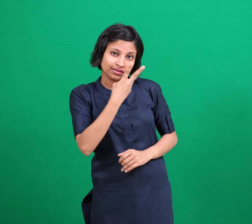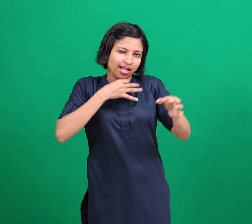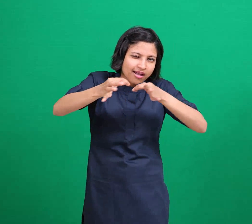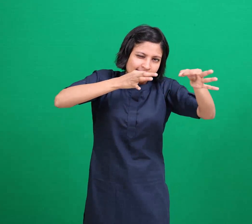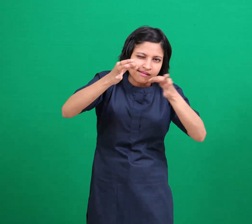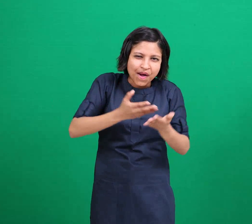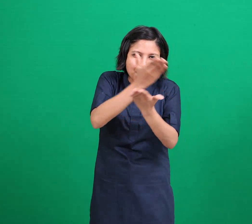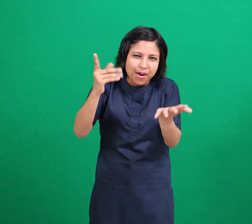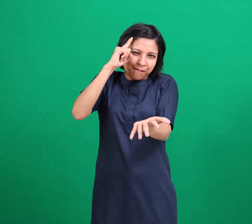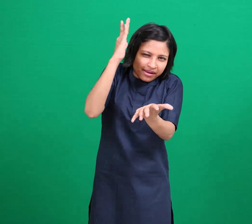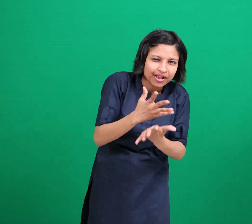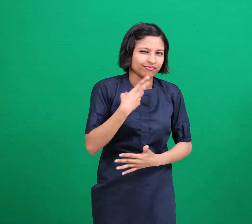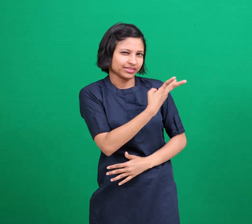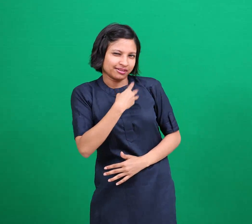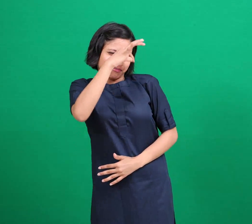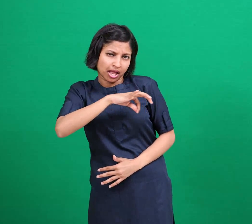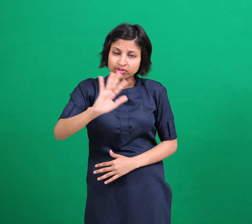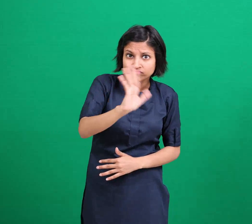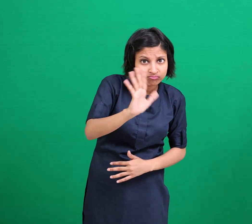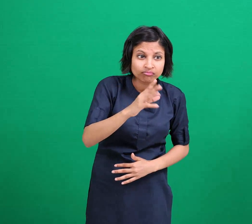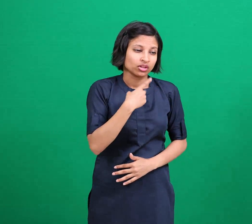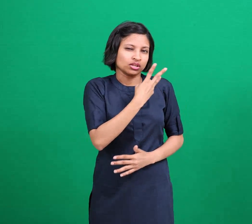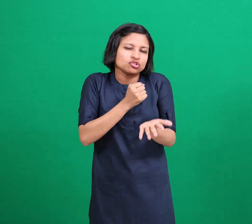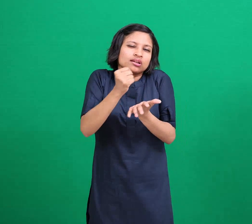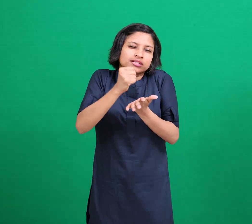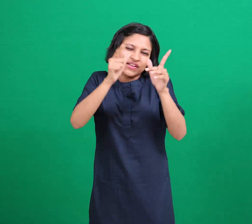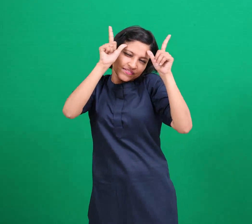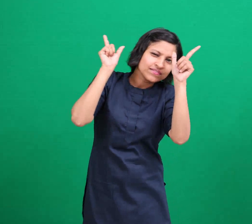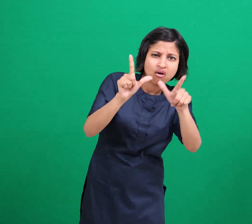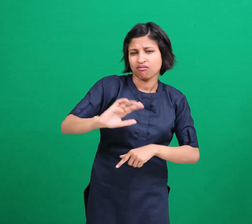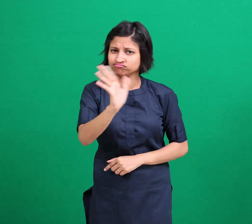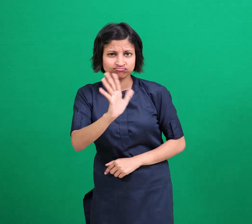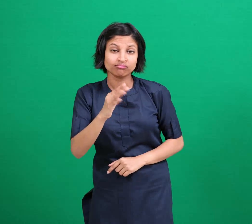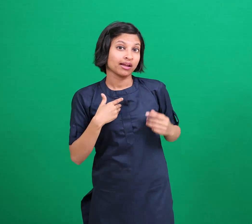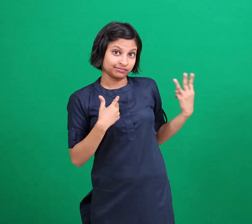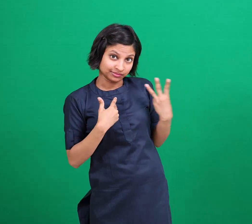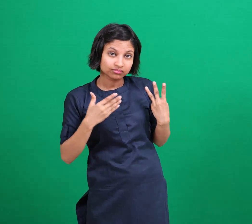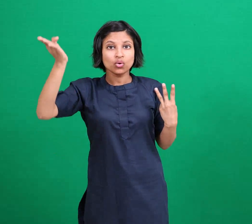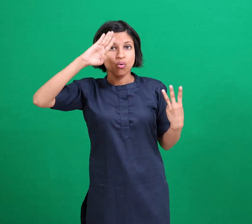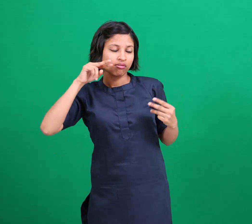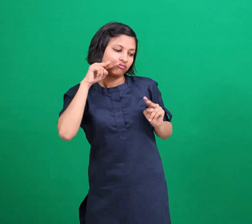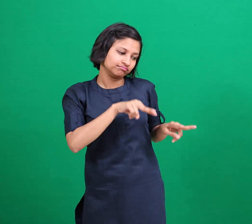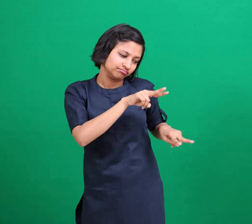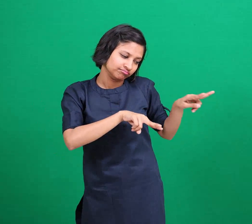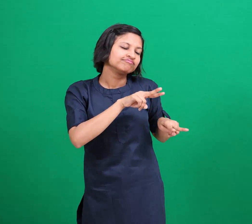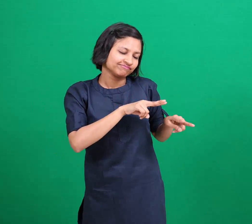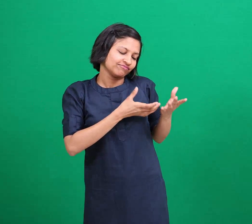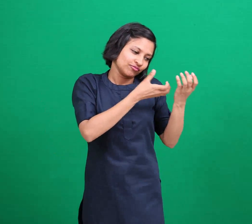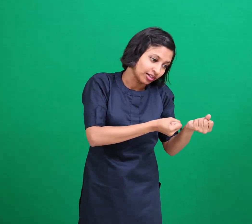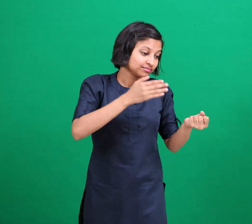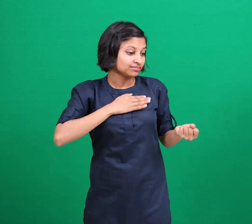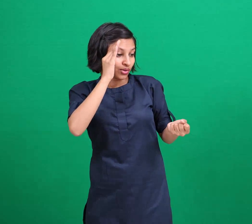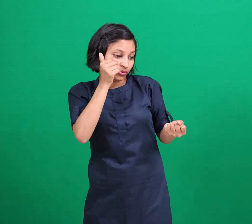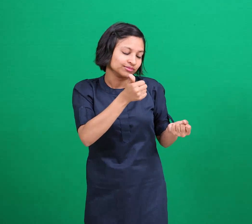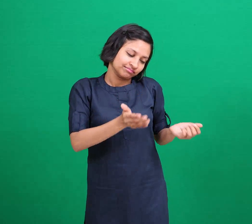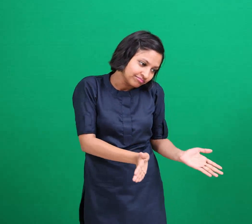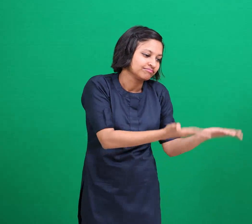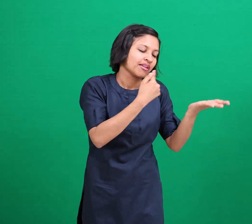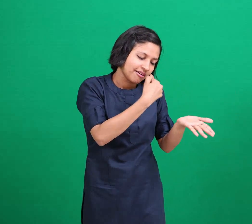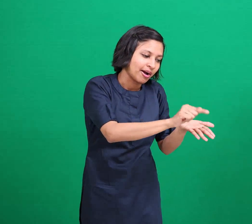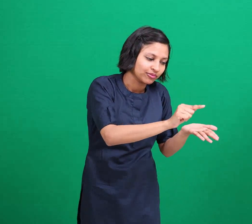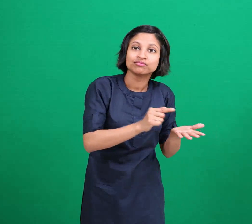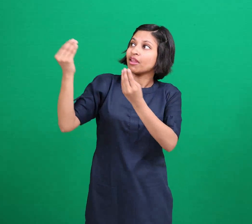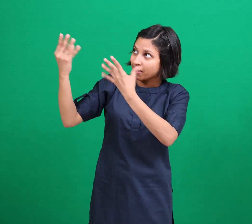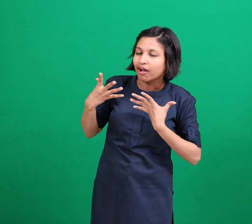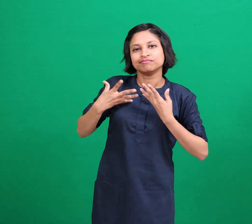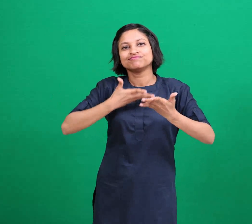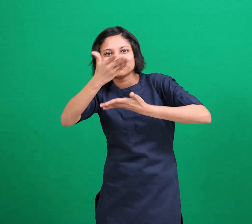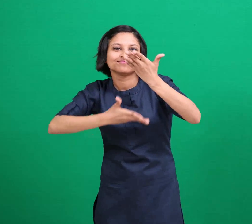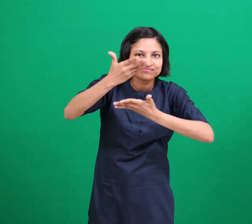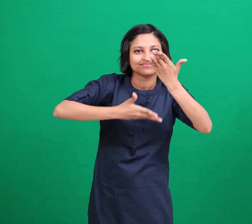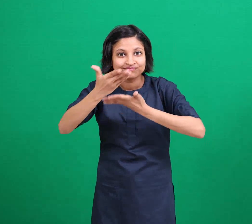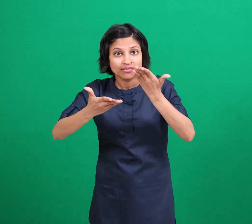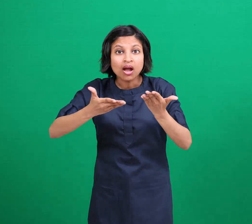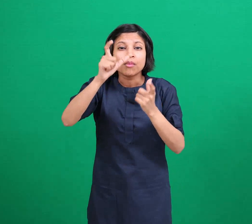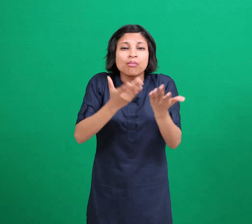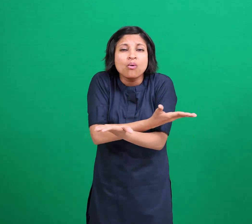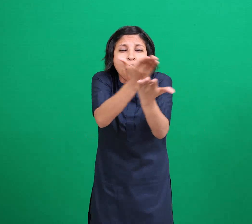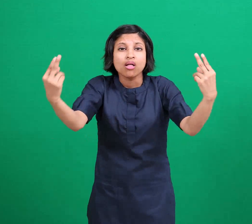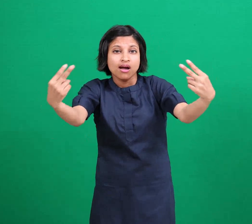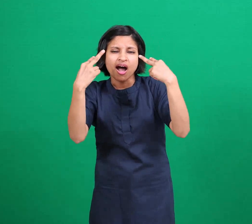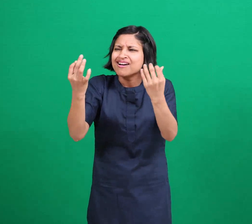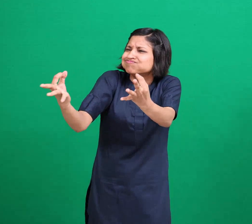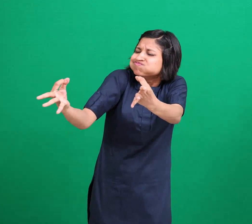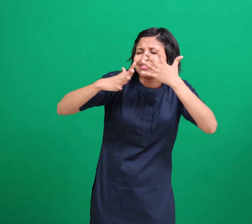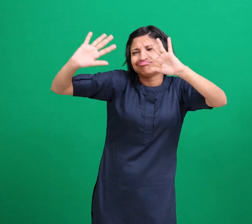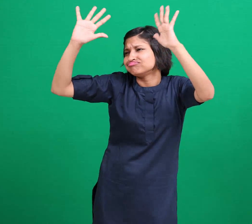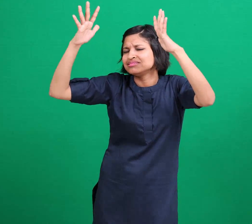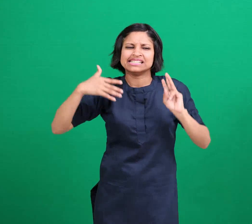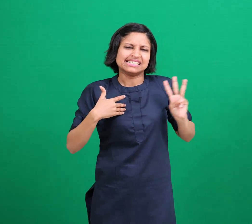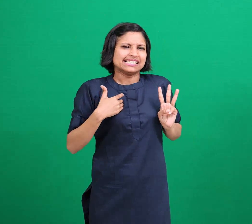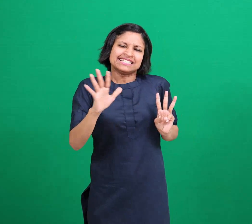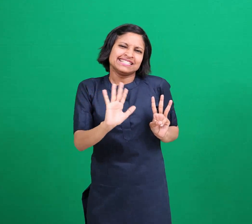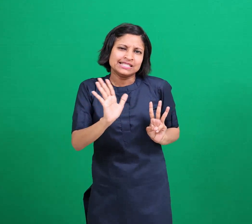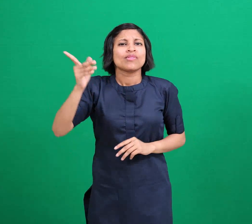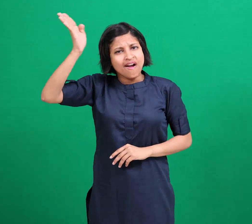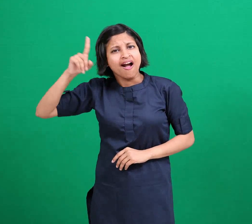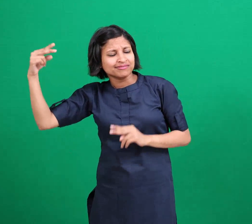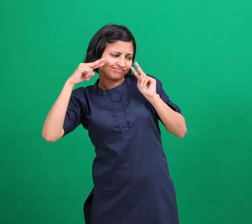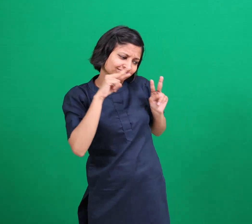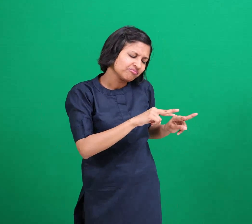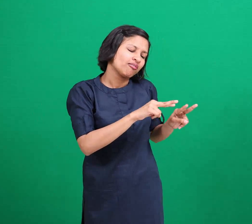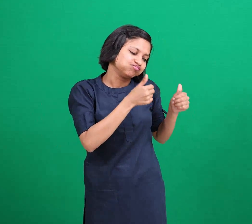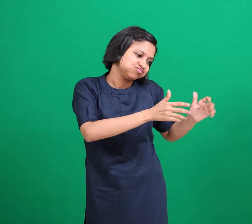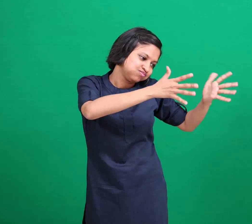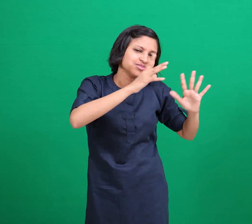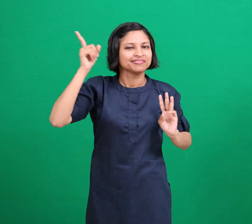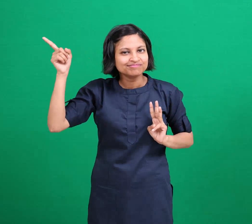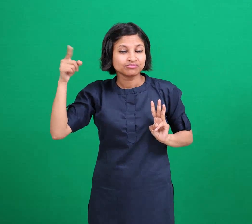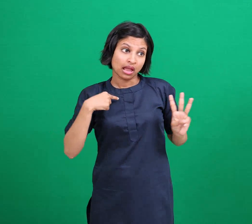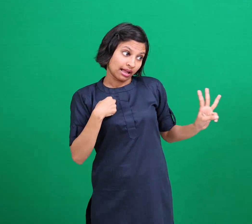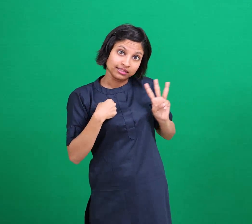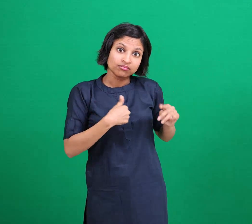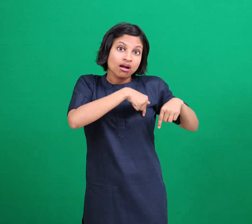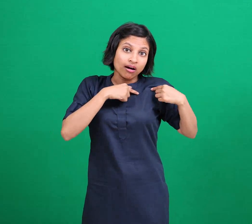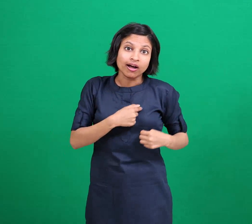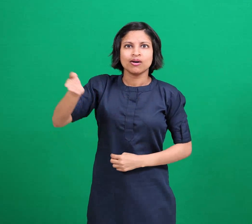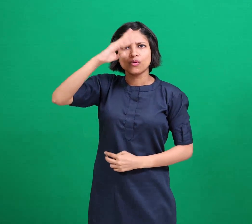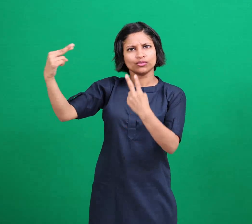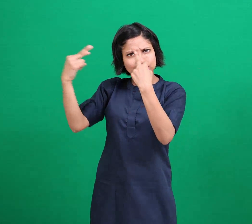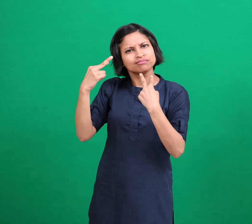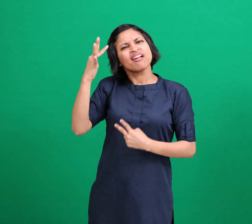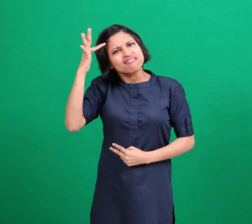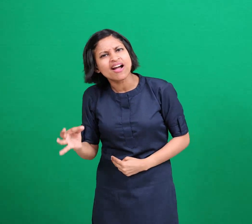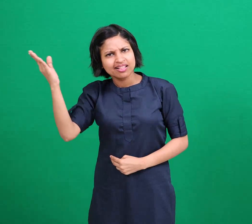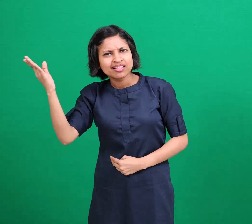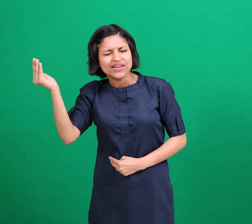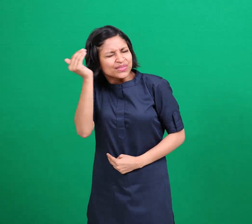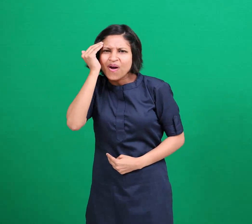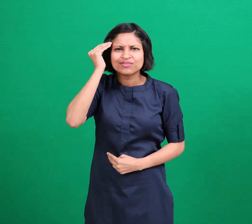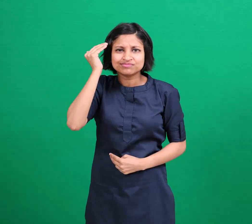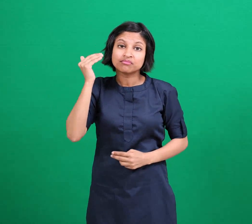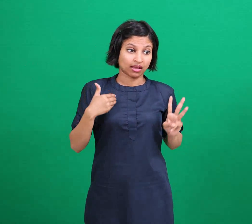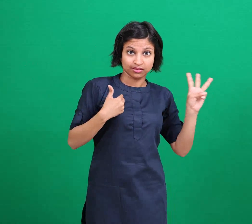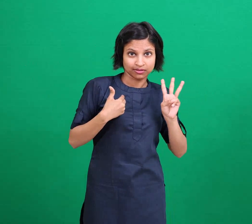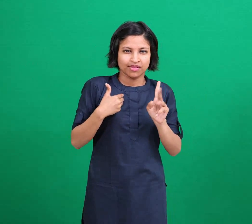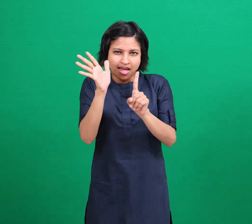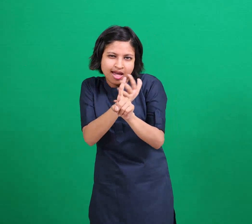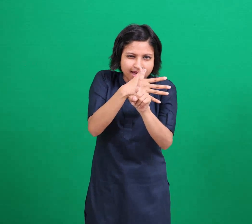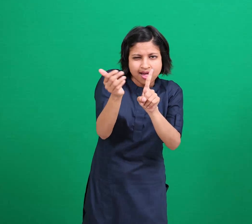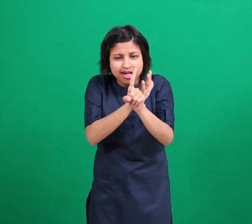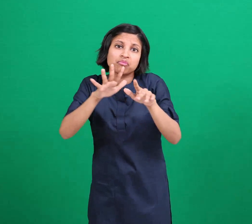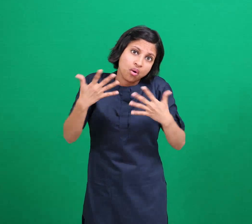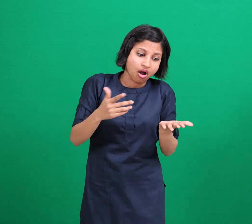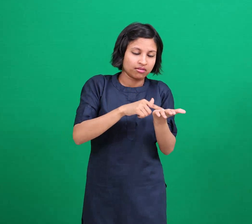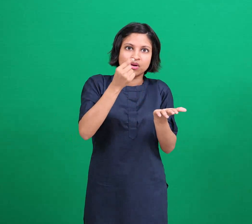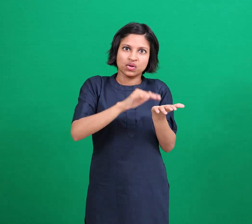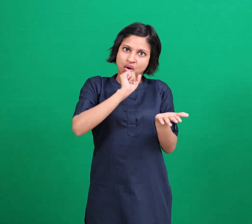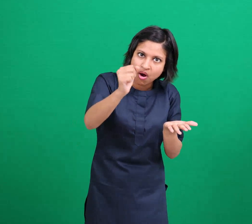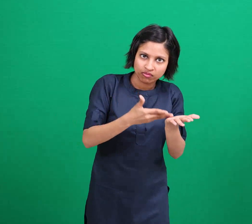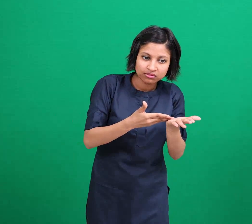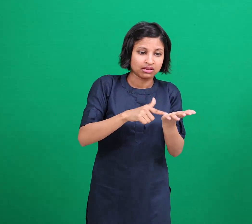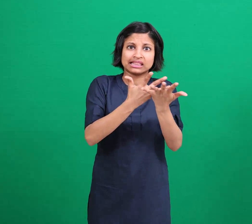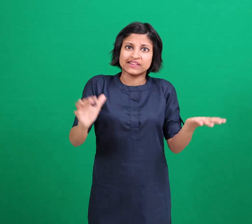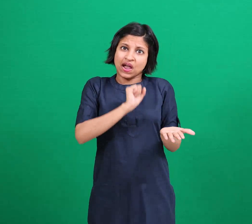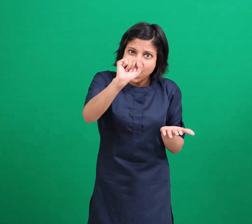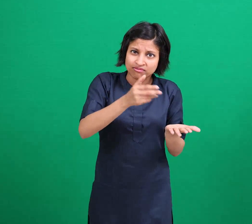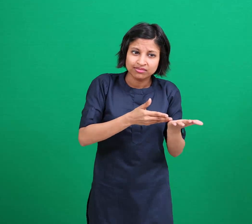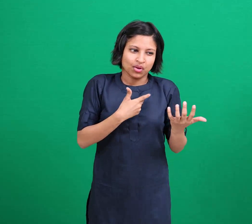Instead, we speak as those approved by God to be entrusted with the gospel, not in order to please men but God, who examines our hearts.